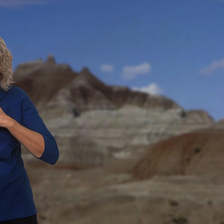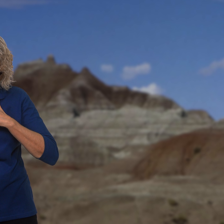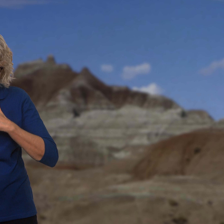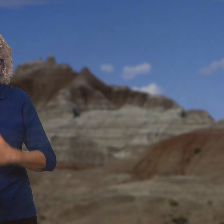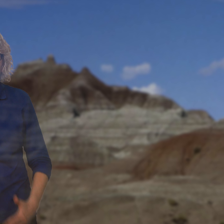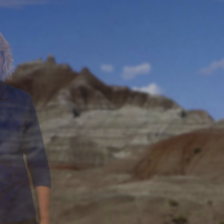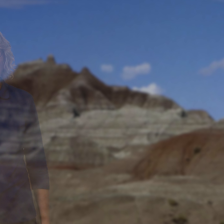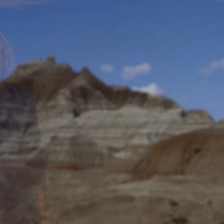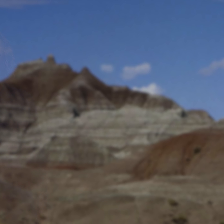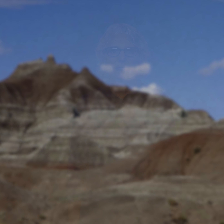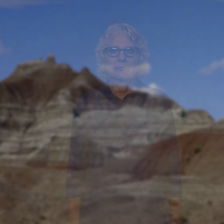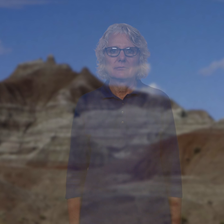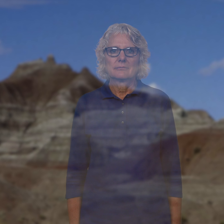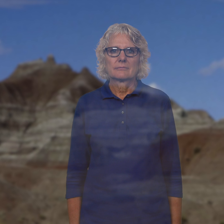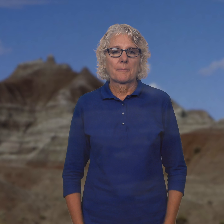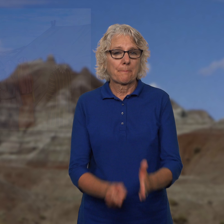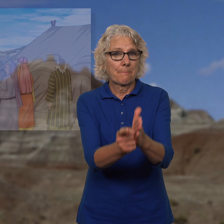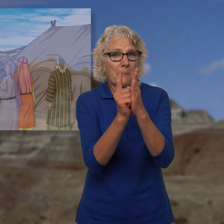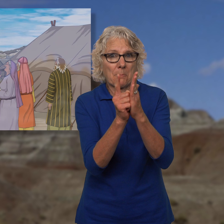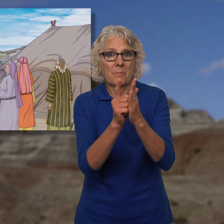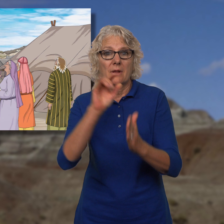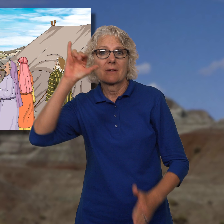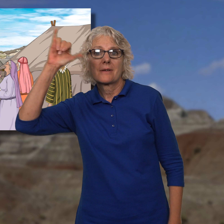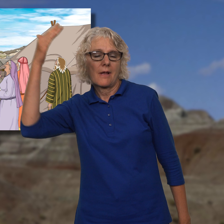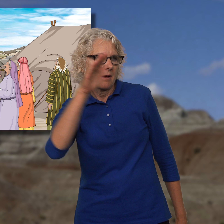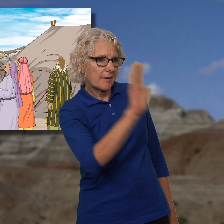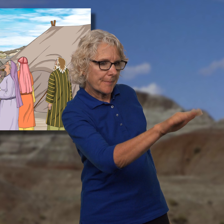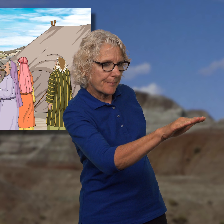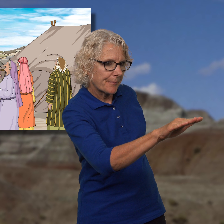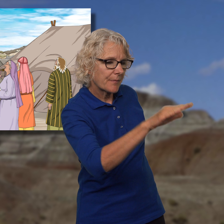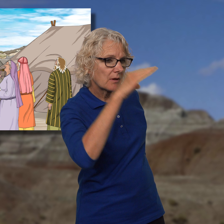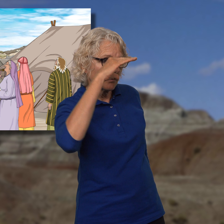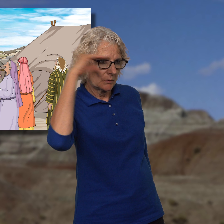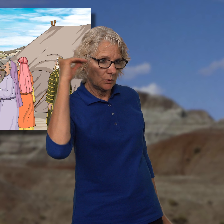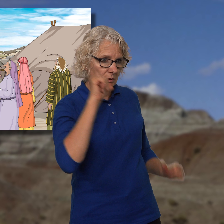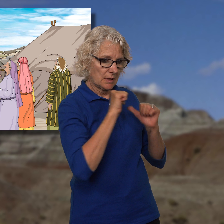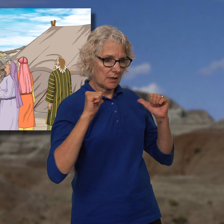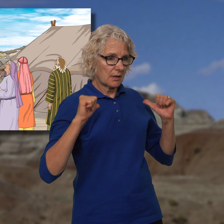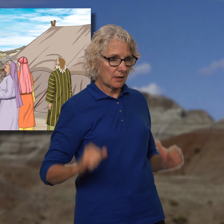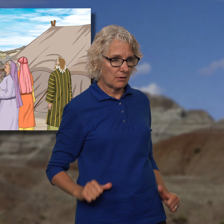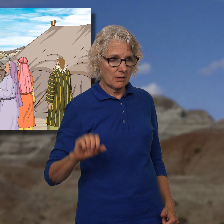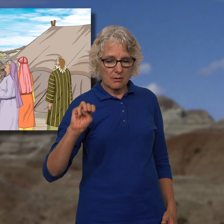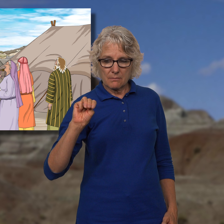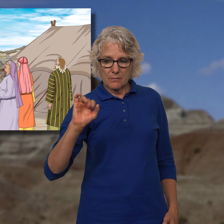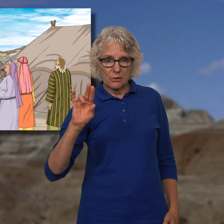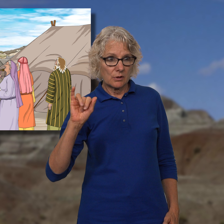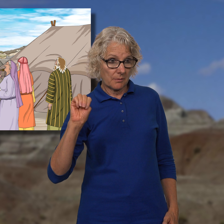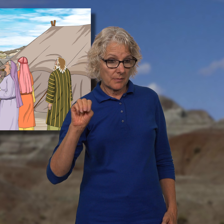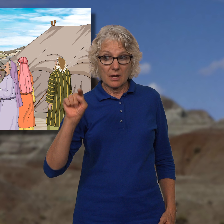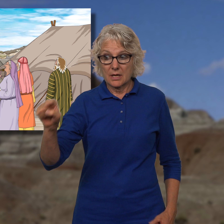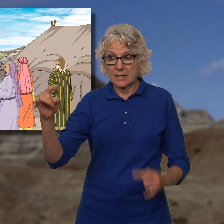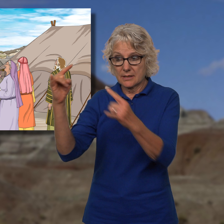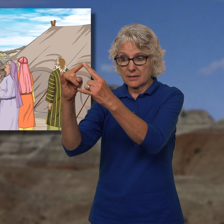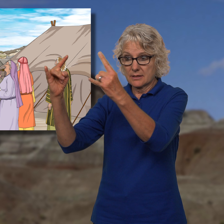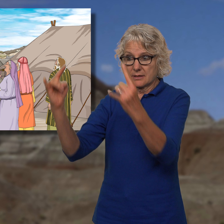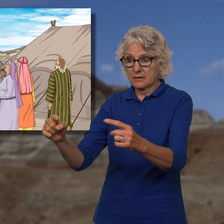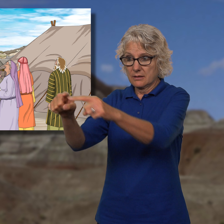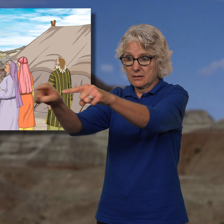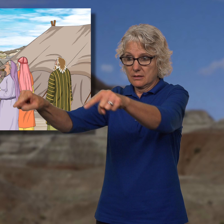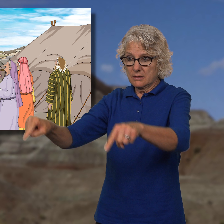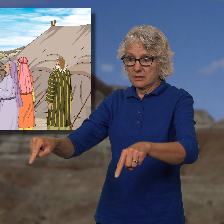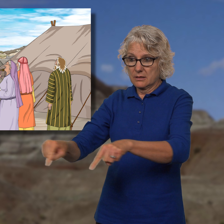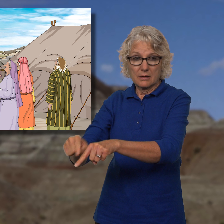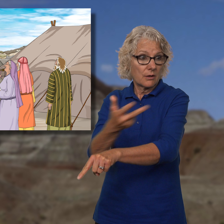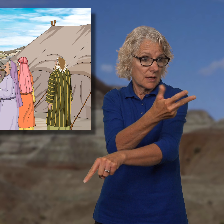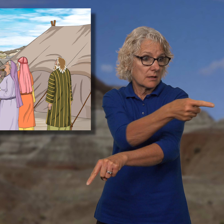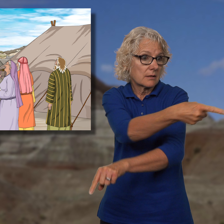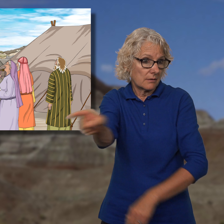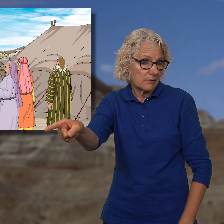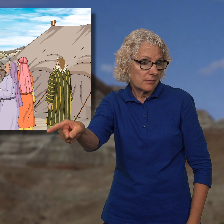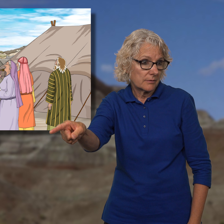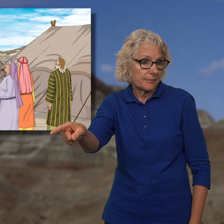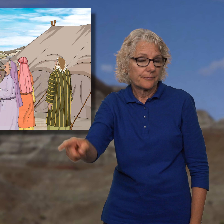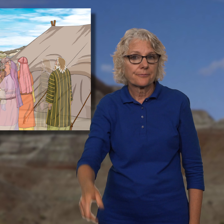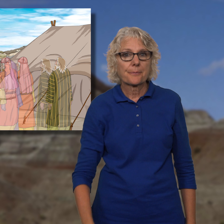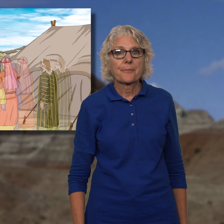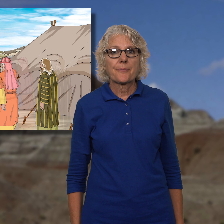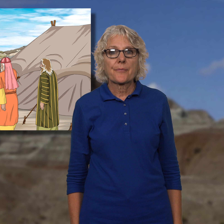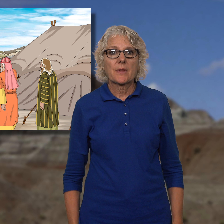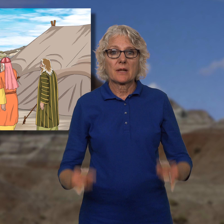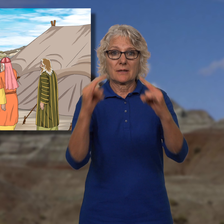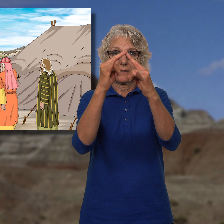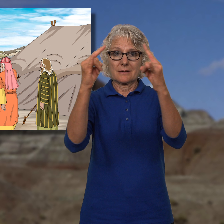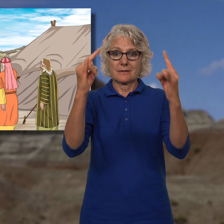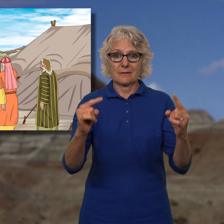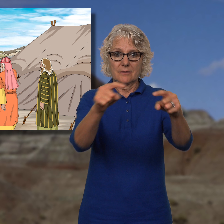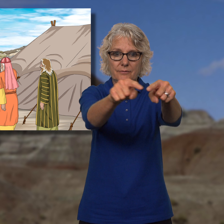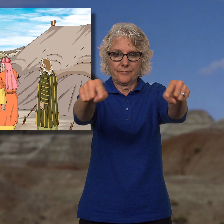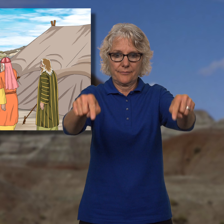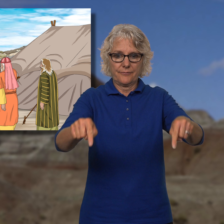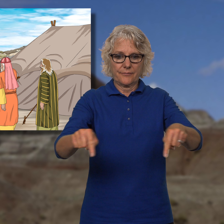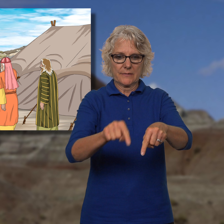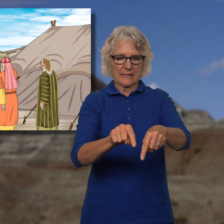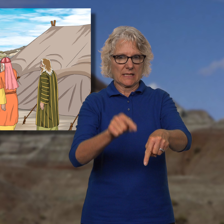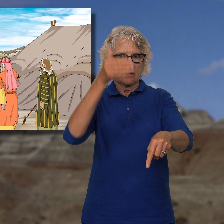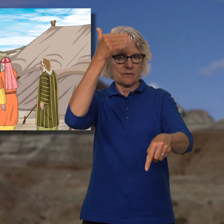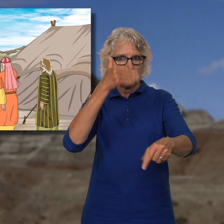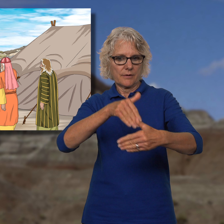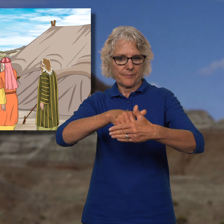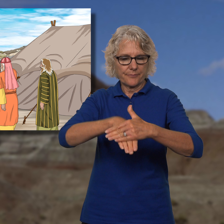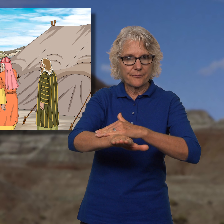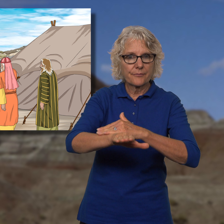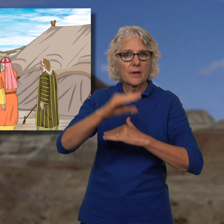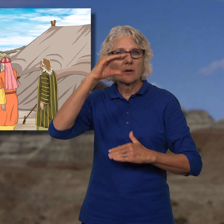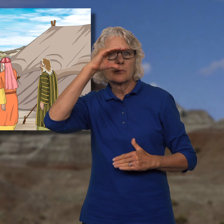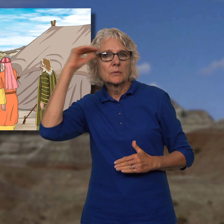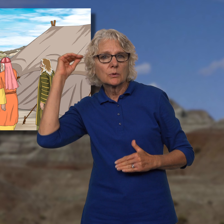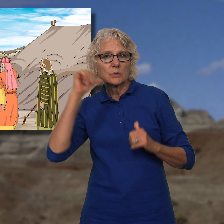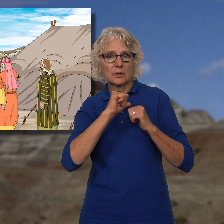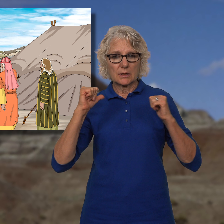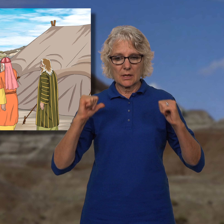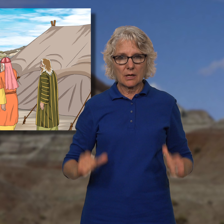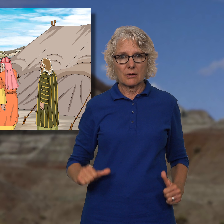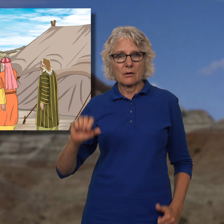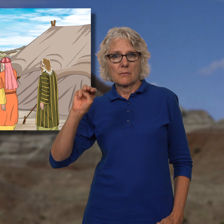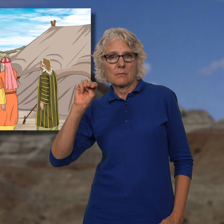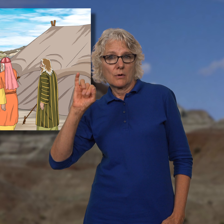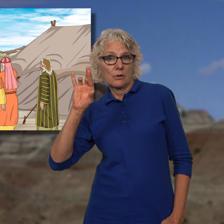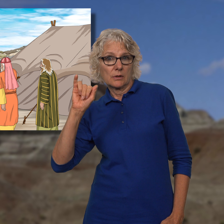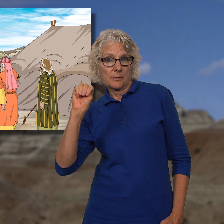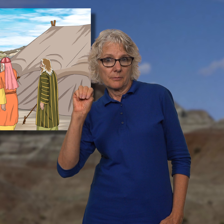And suddenly the LORD said to Moses, Aaron, and Miriam, “You three, come out to the Tent of Meeting.”